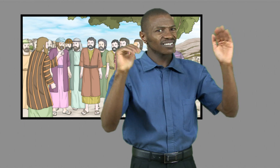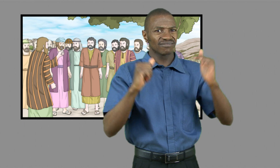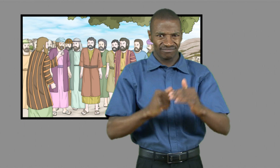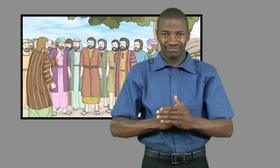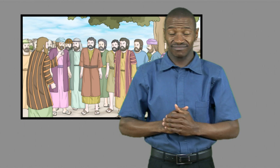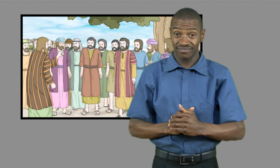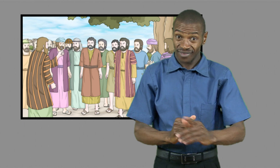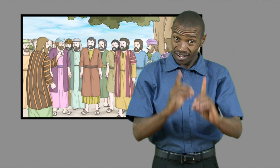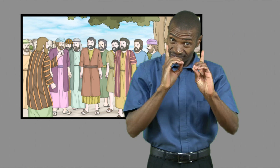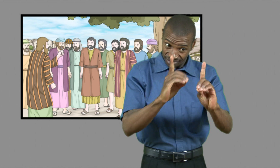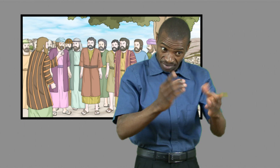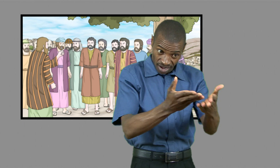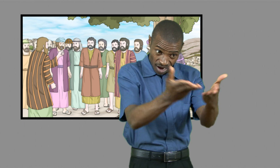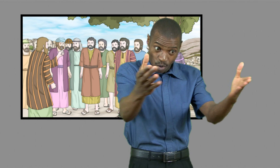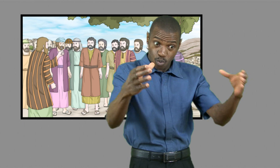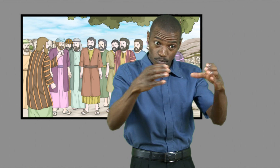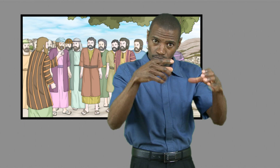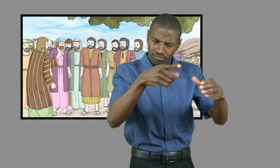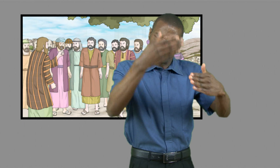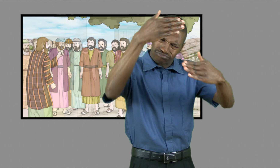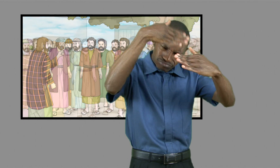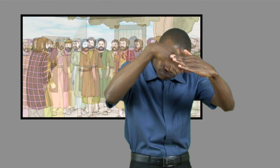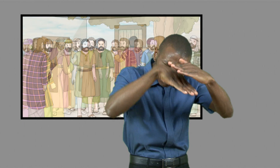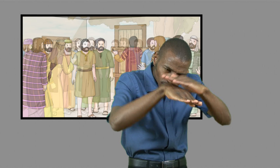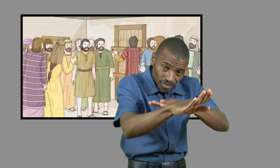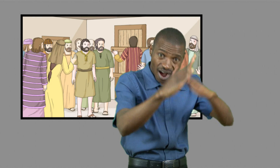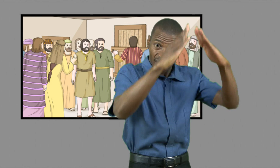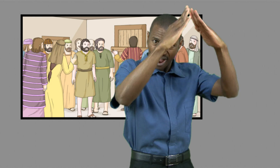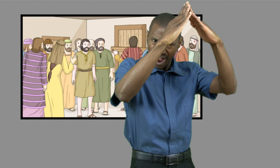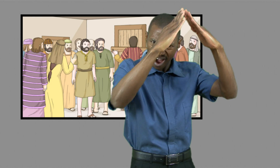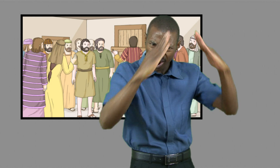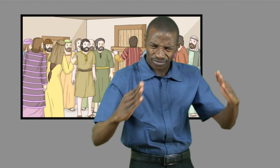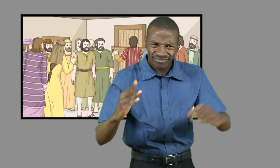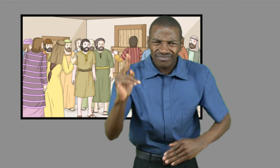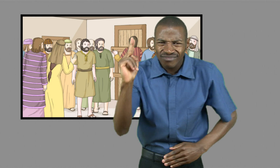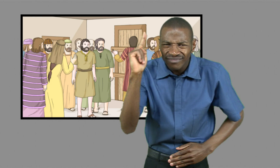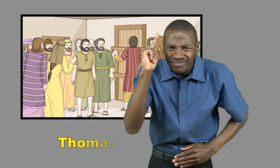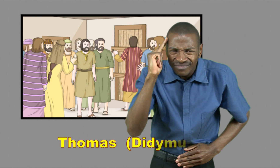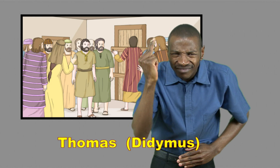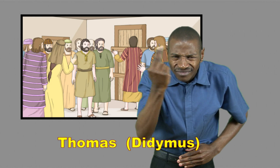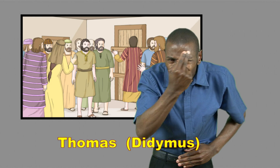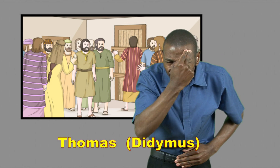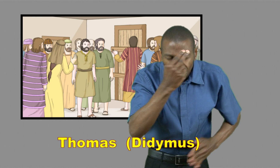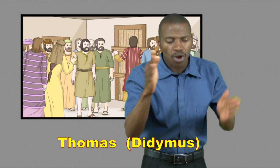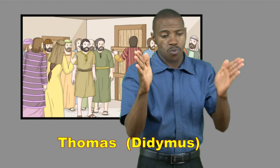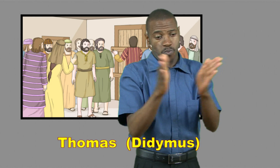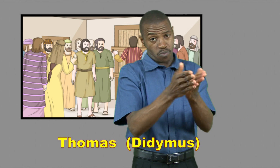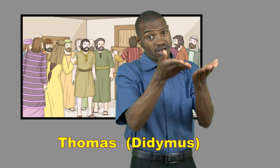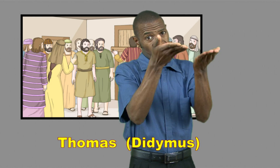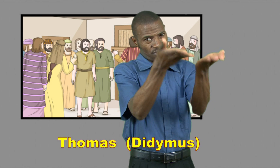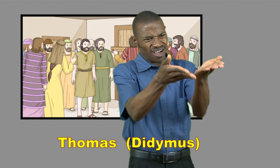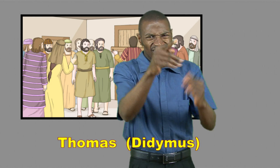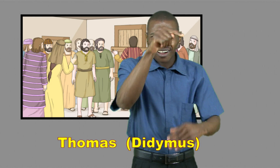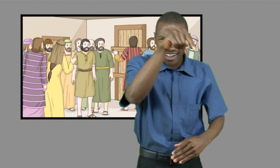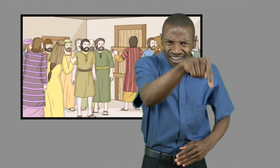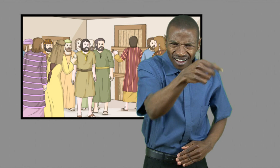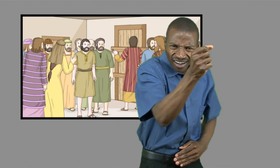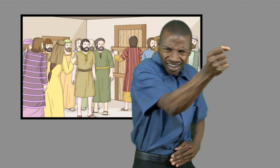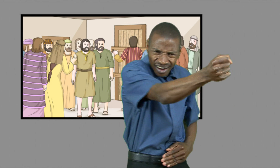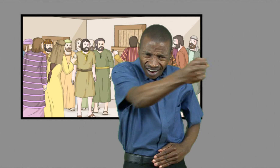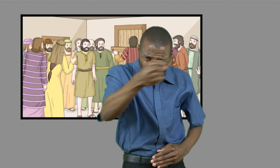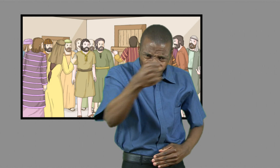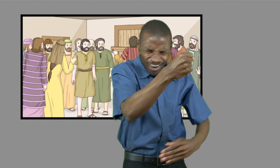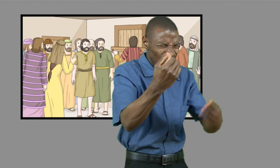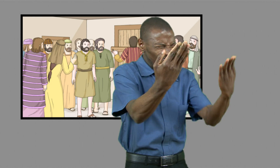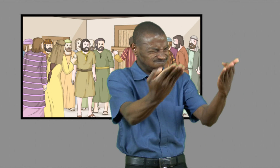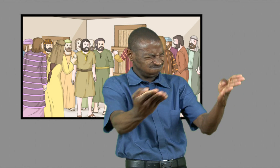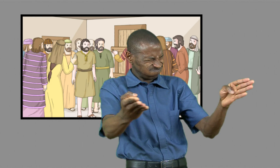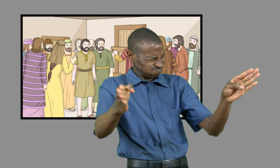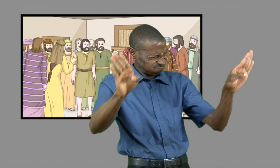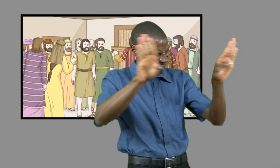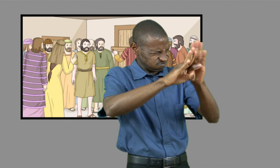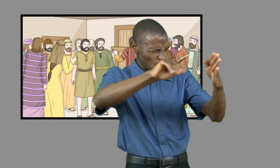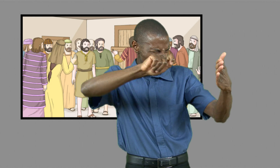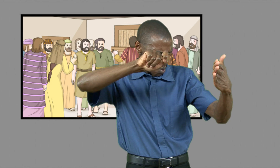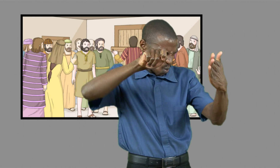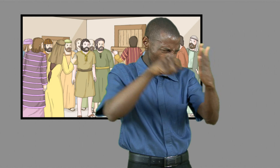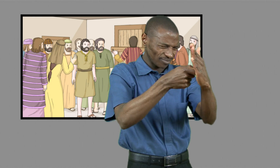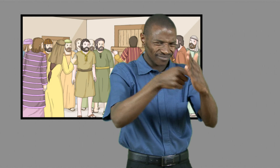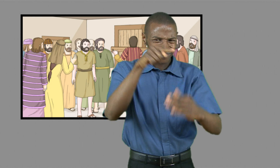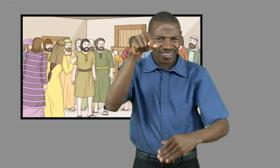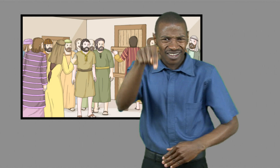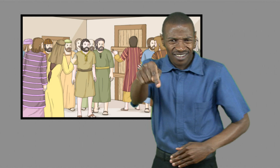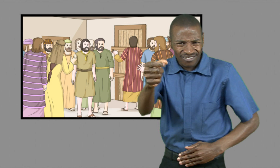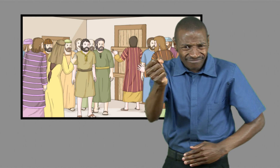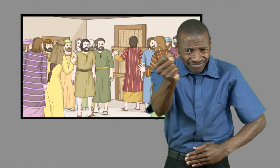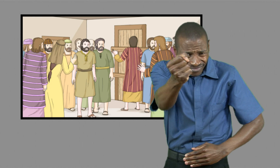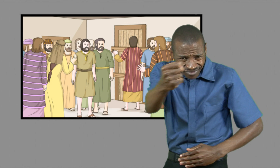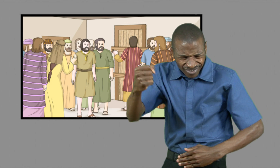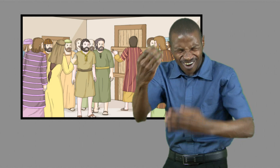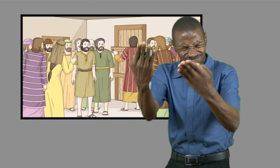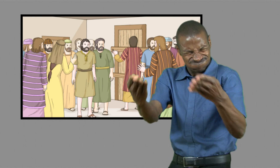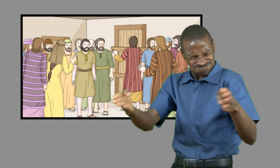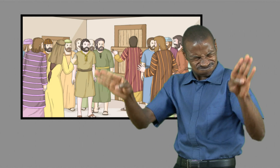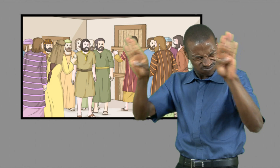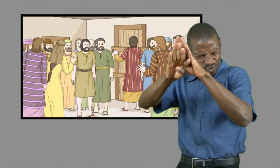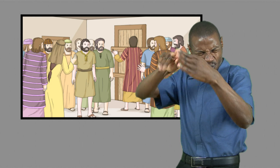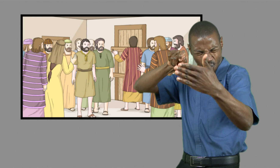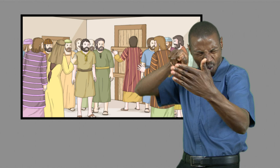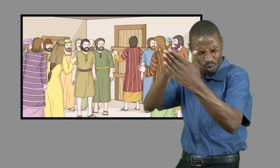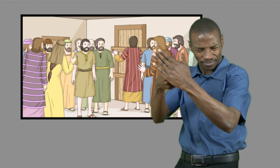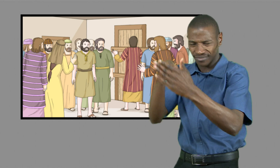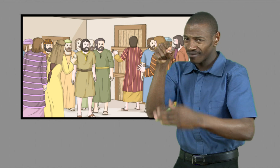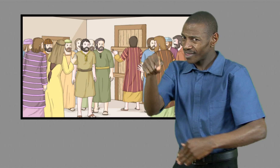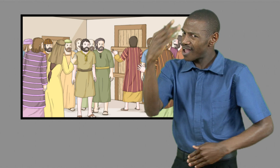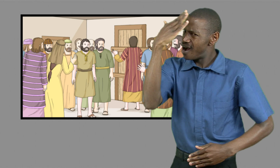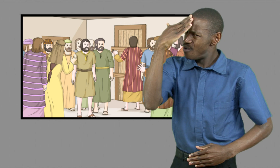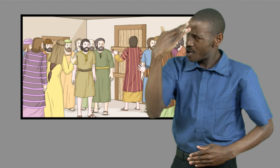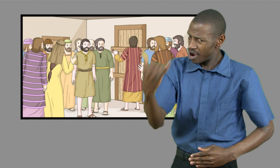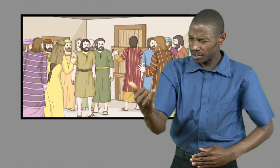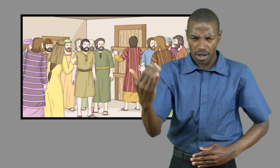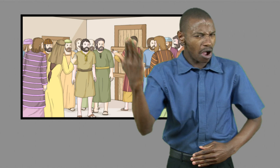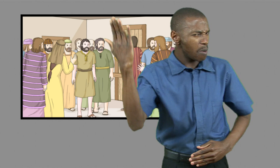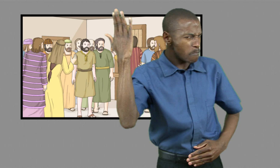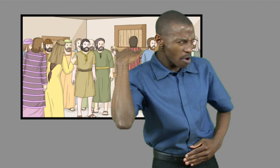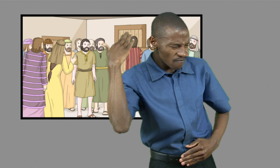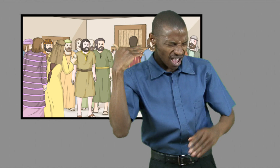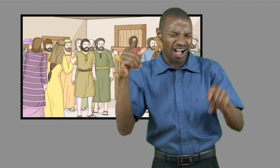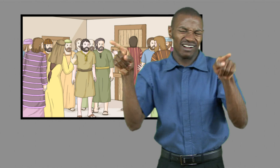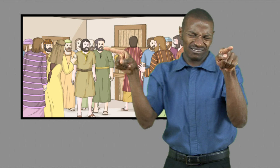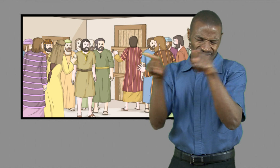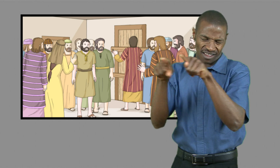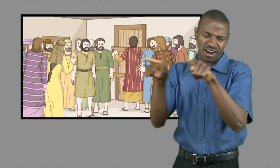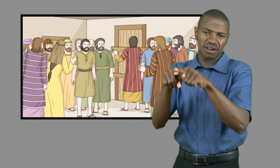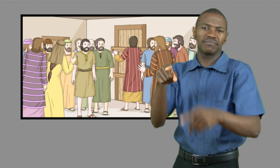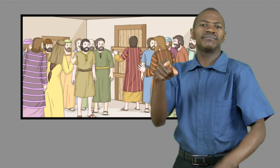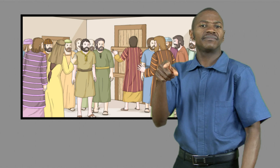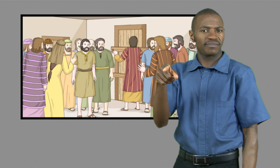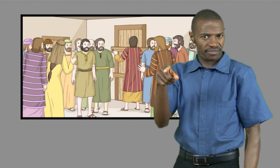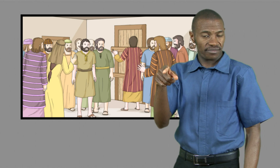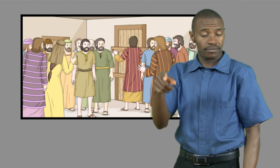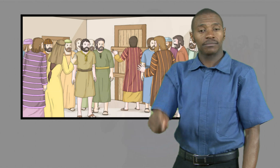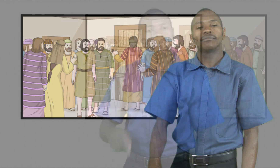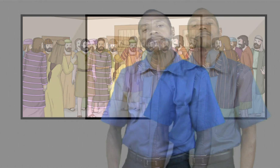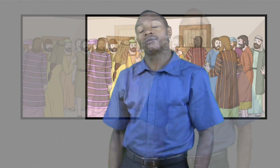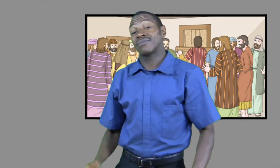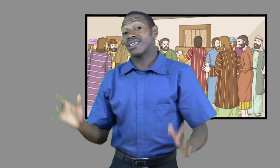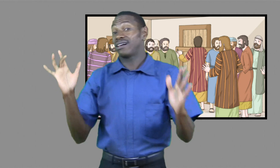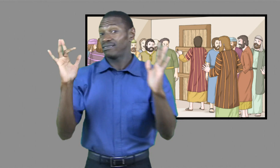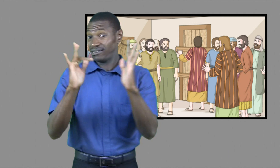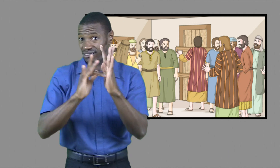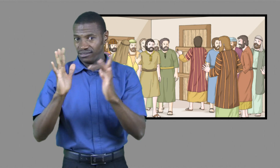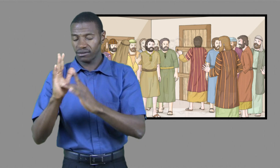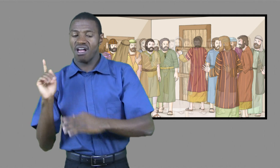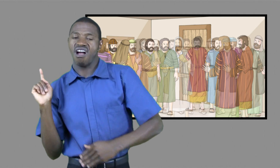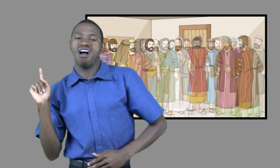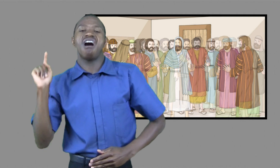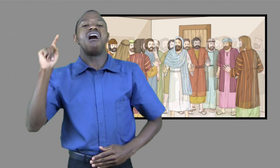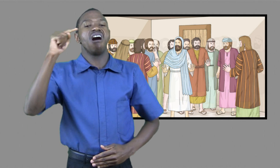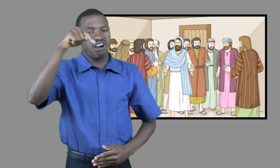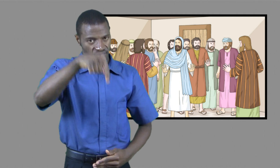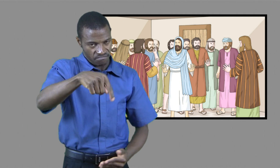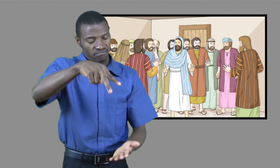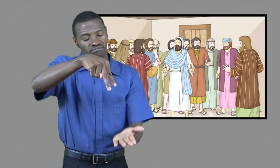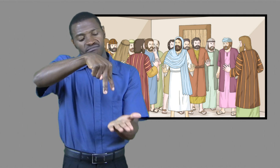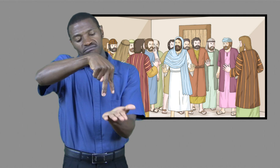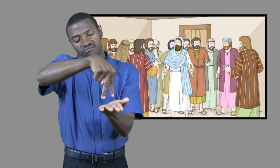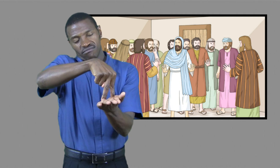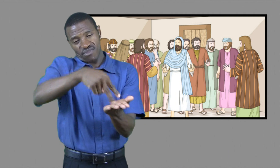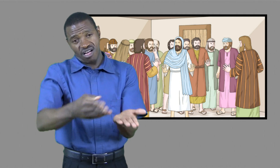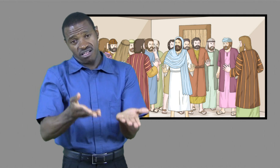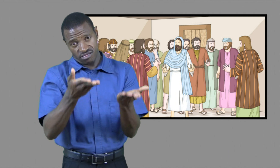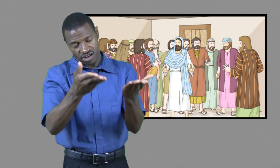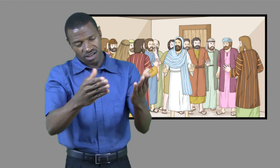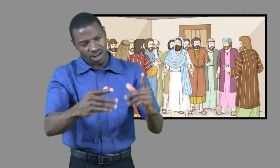Eight days later, His disciples were once again inside with the doors locked, and Thomas was with them.